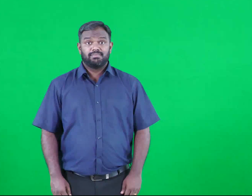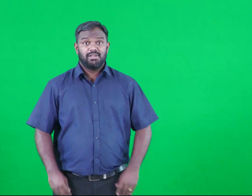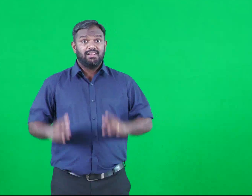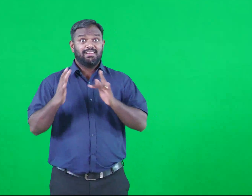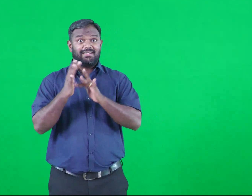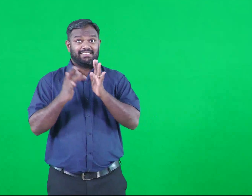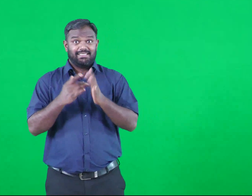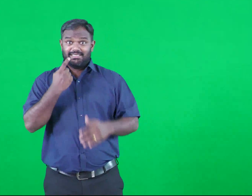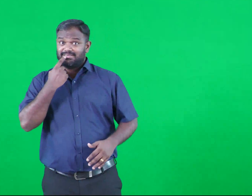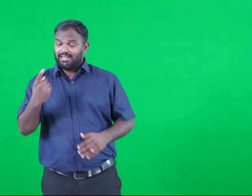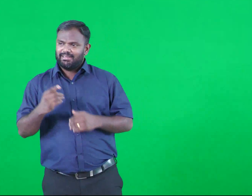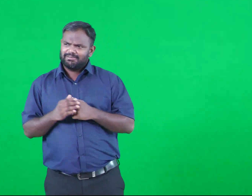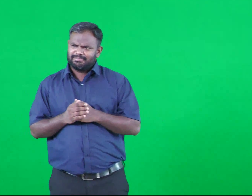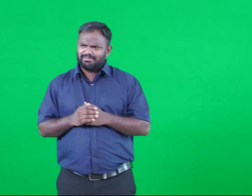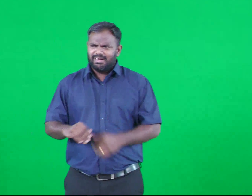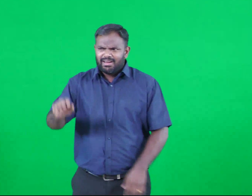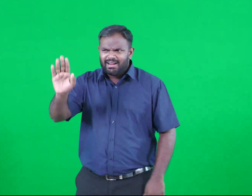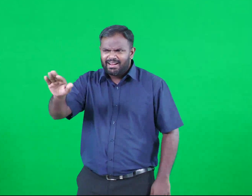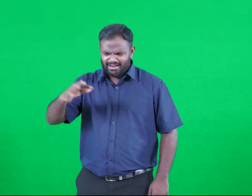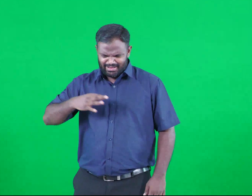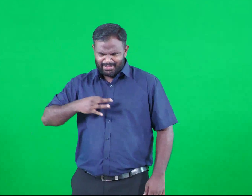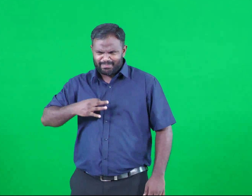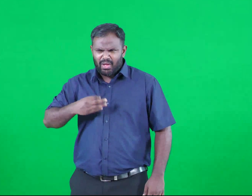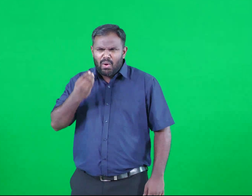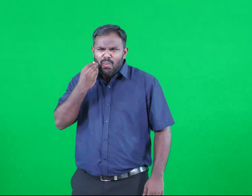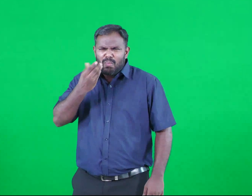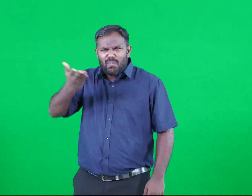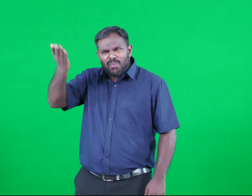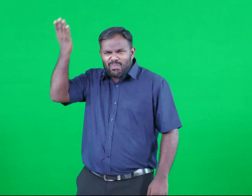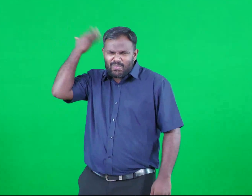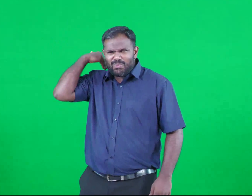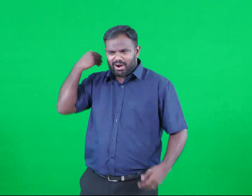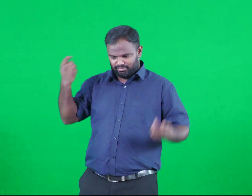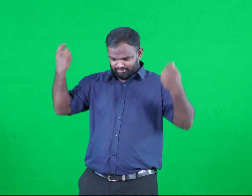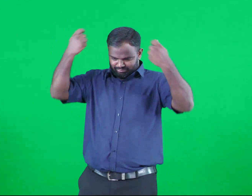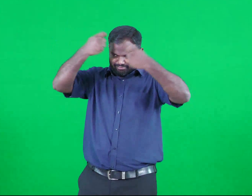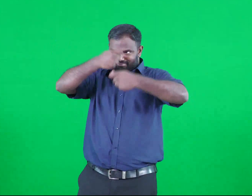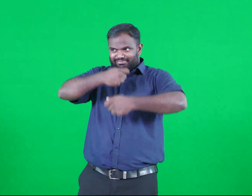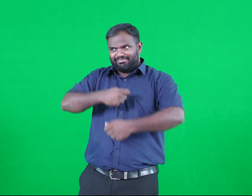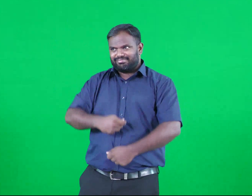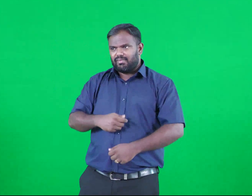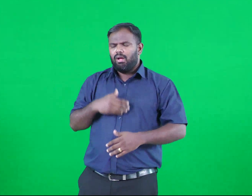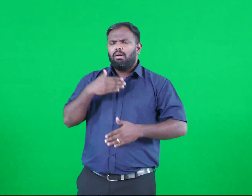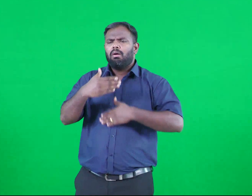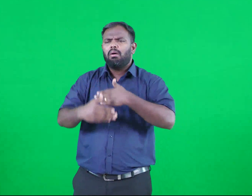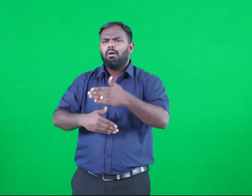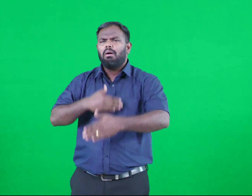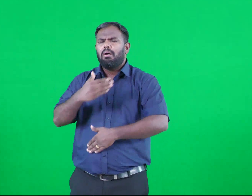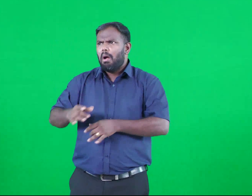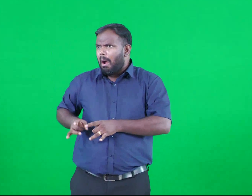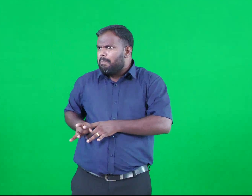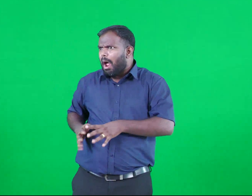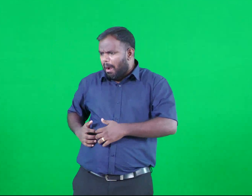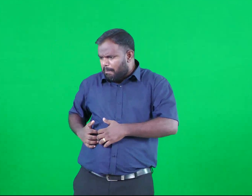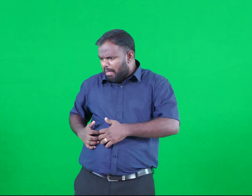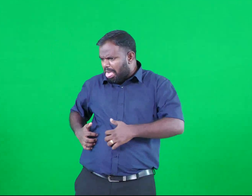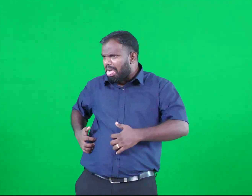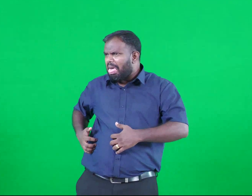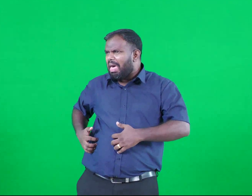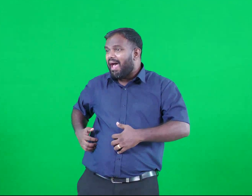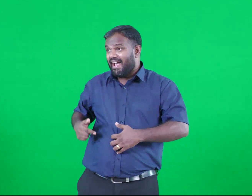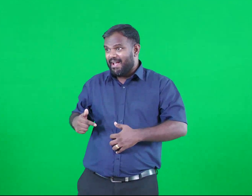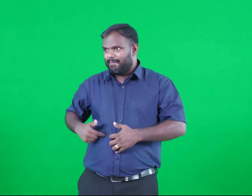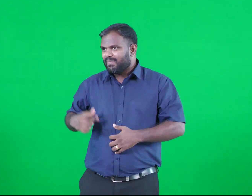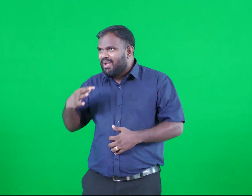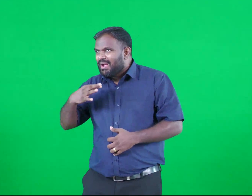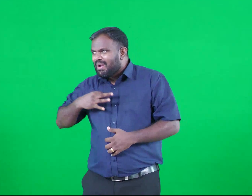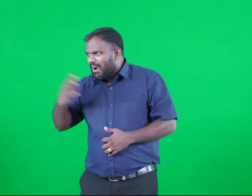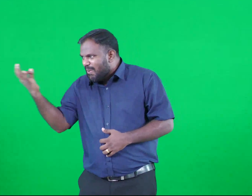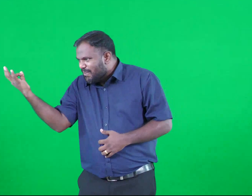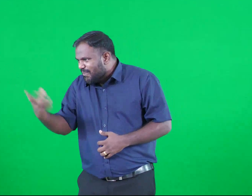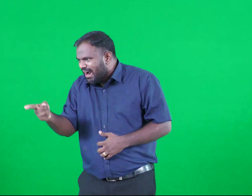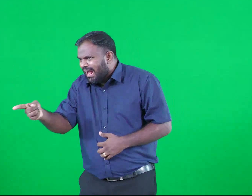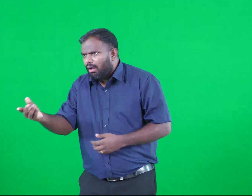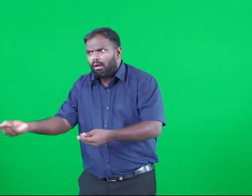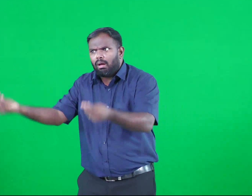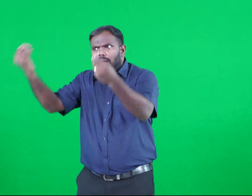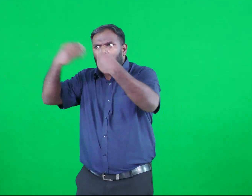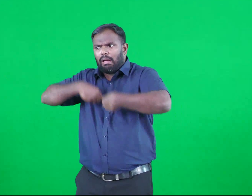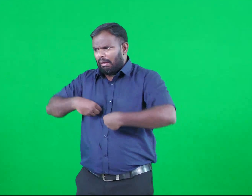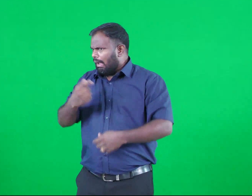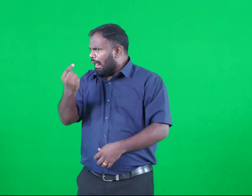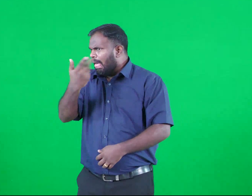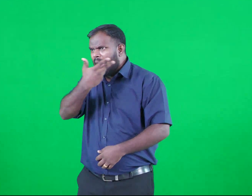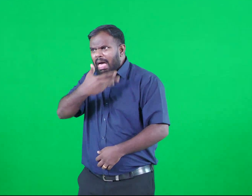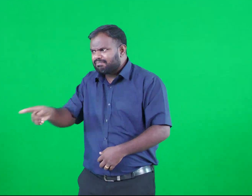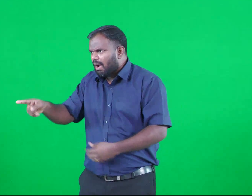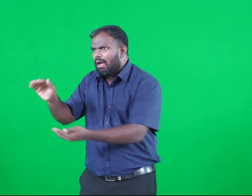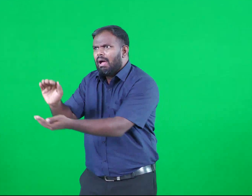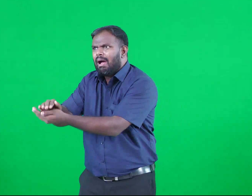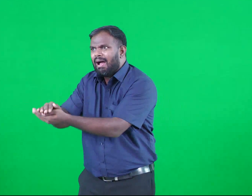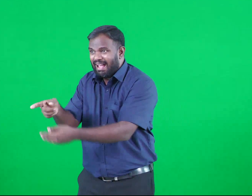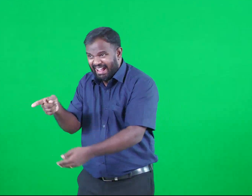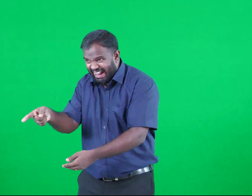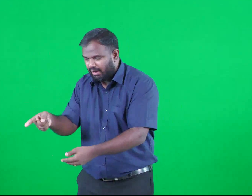No one sews a patch of unshrunk cloth on an old garment.